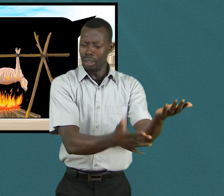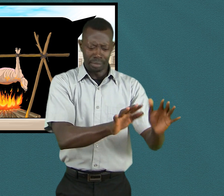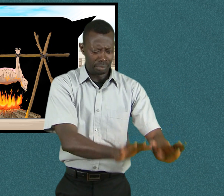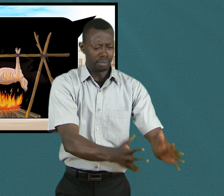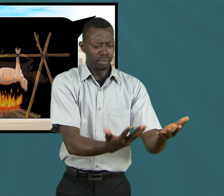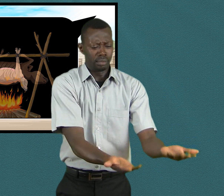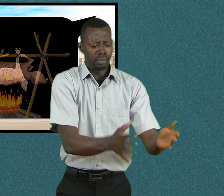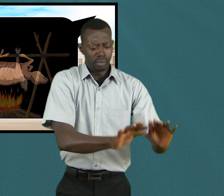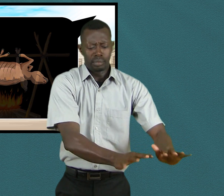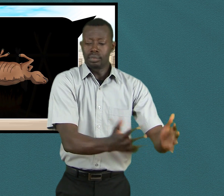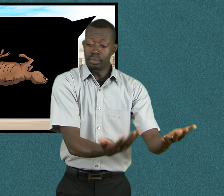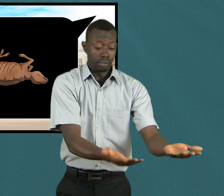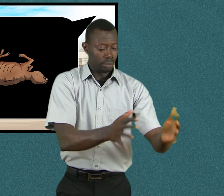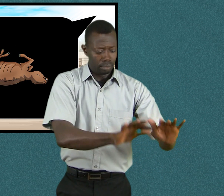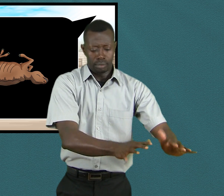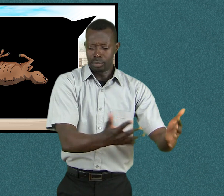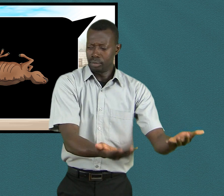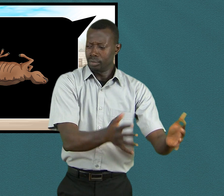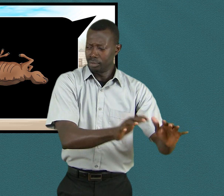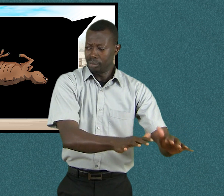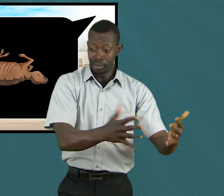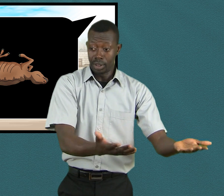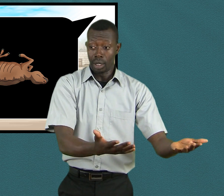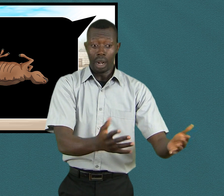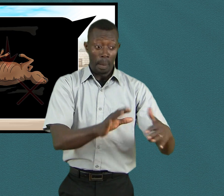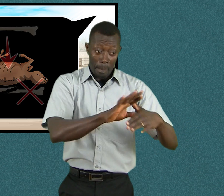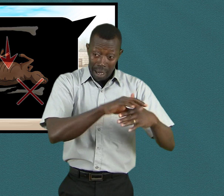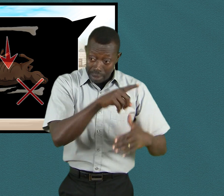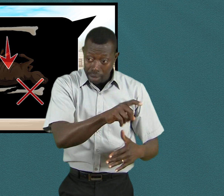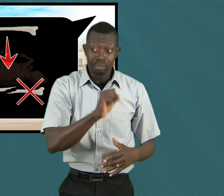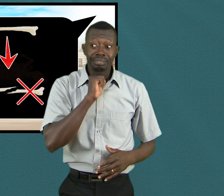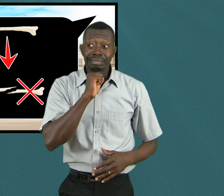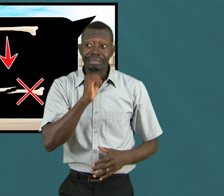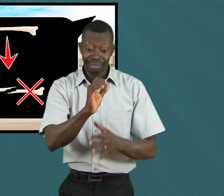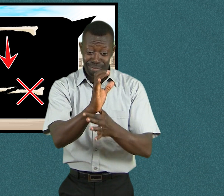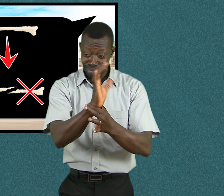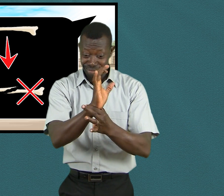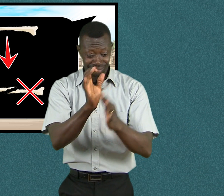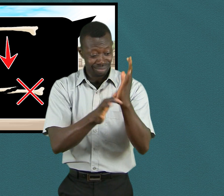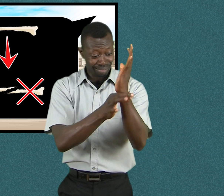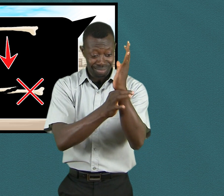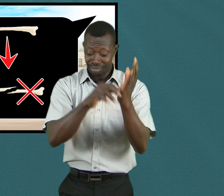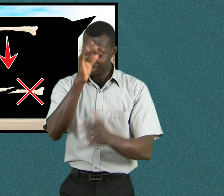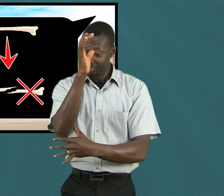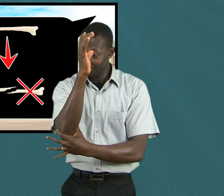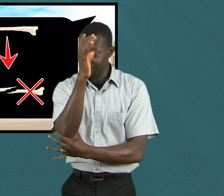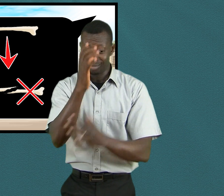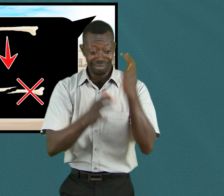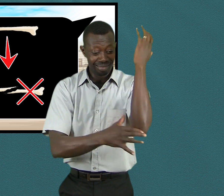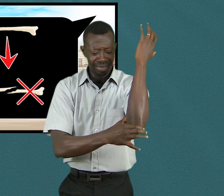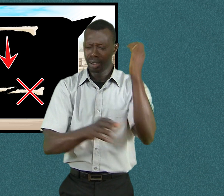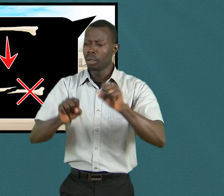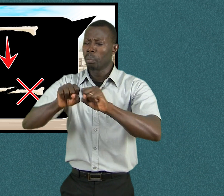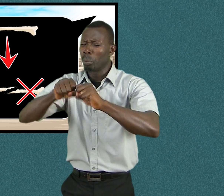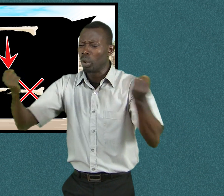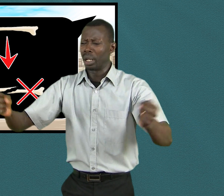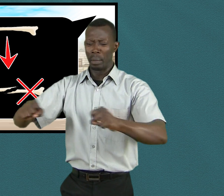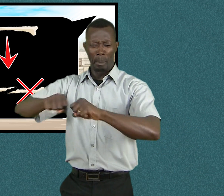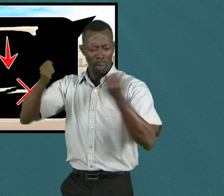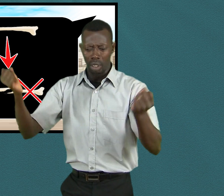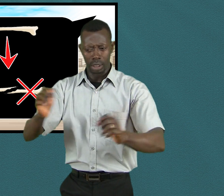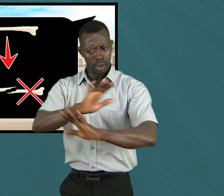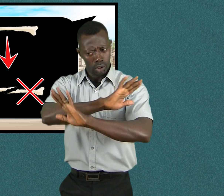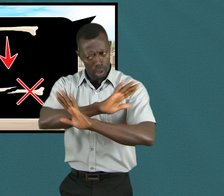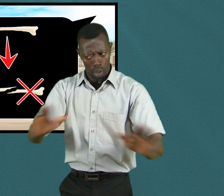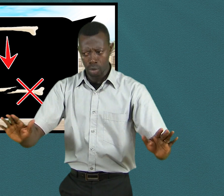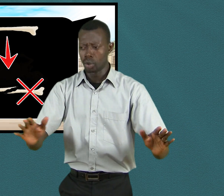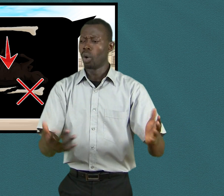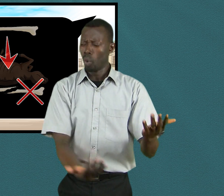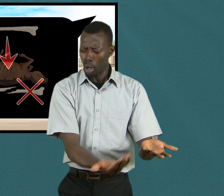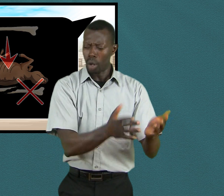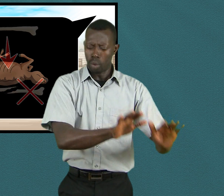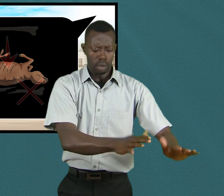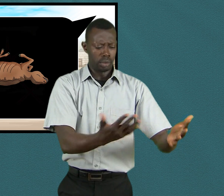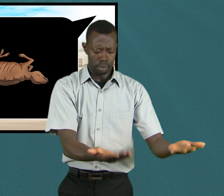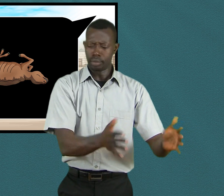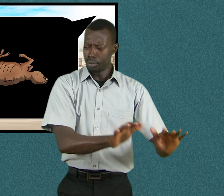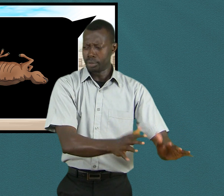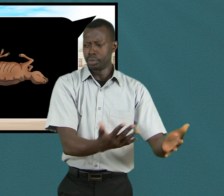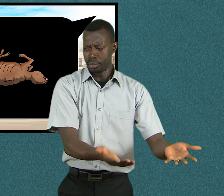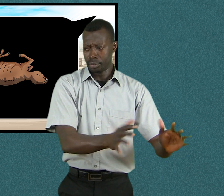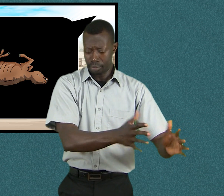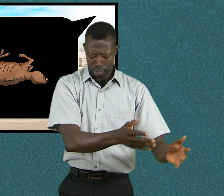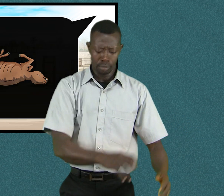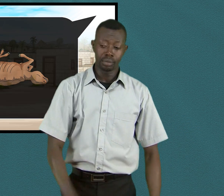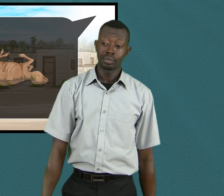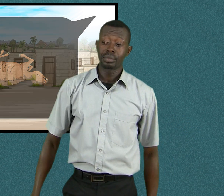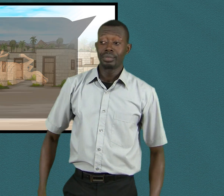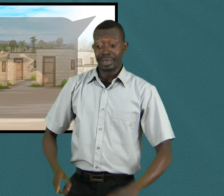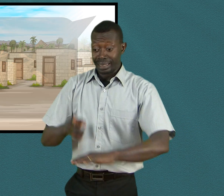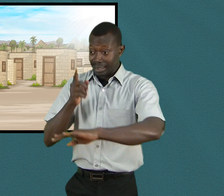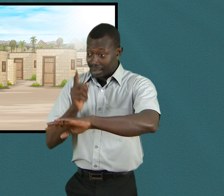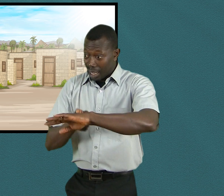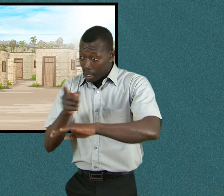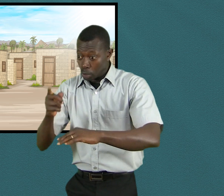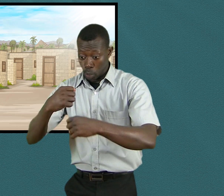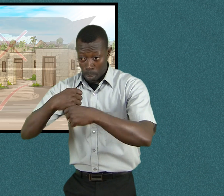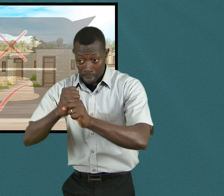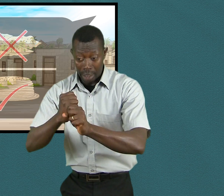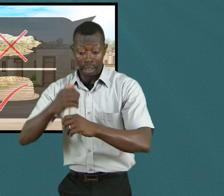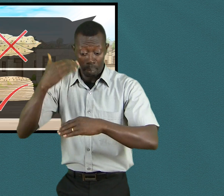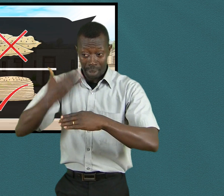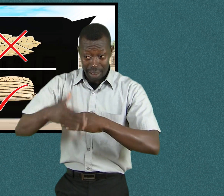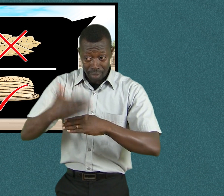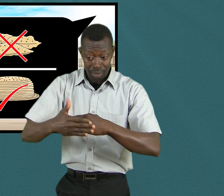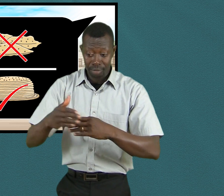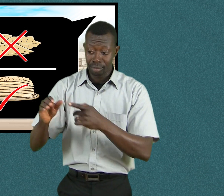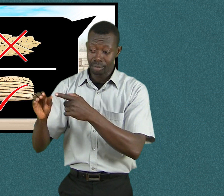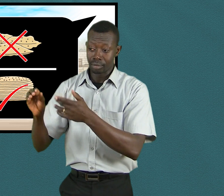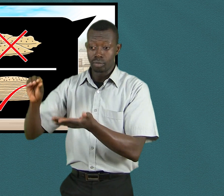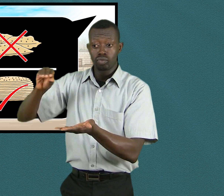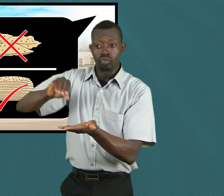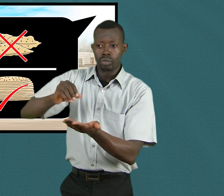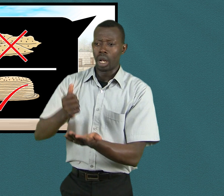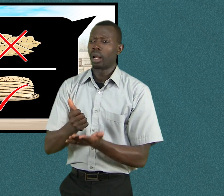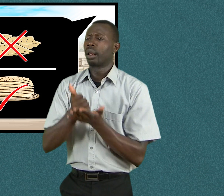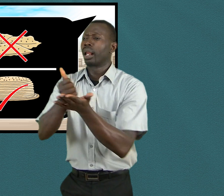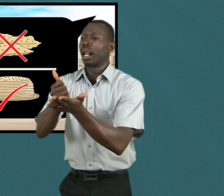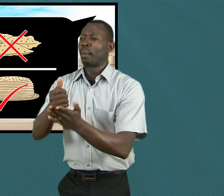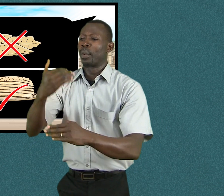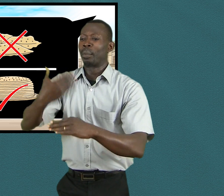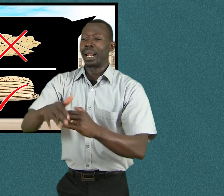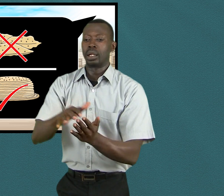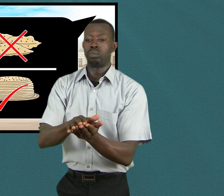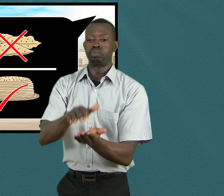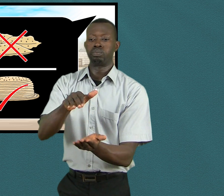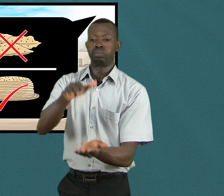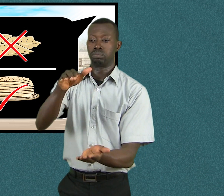Do not leave any of it until morning;